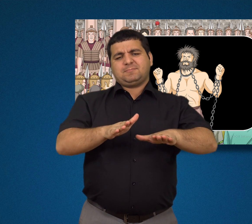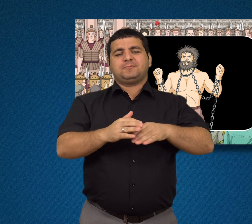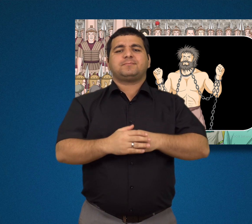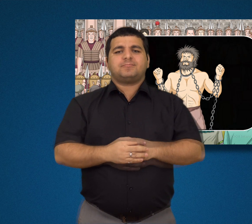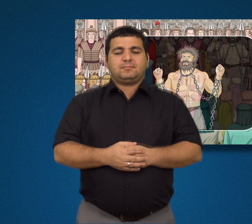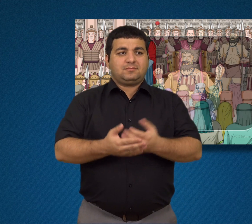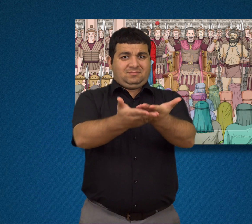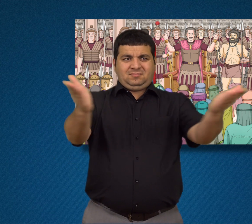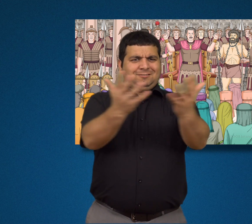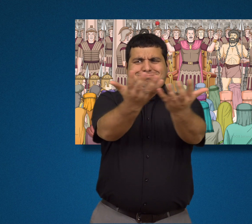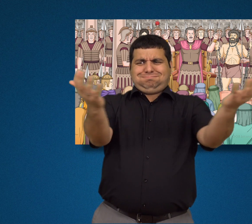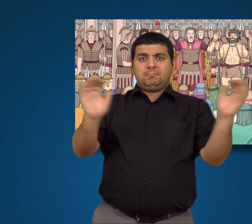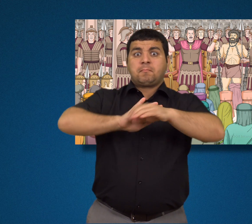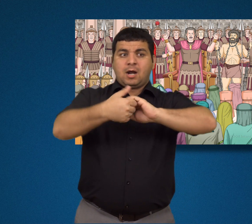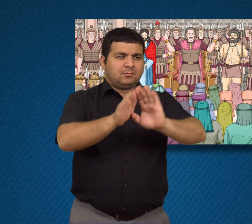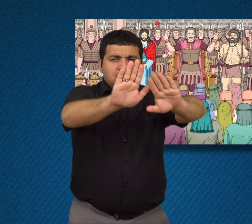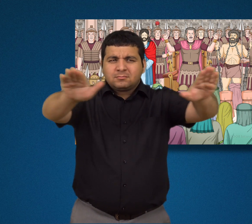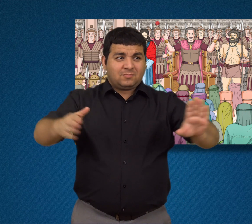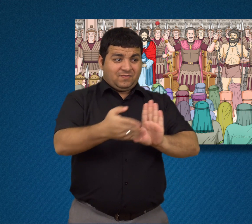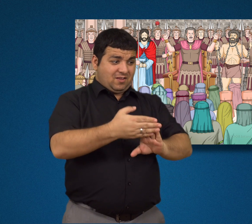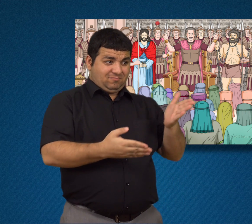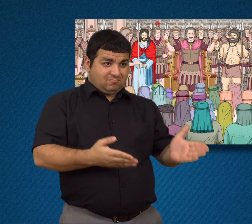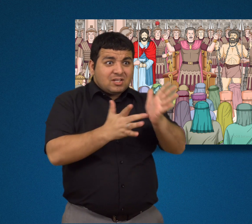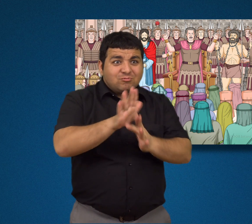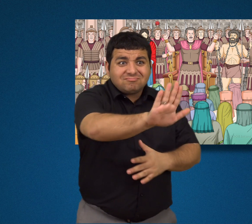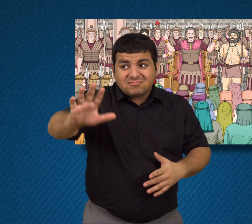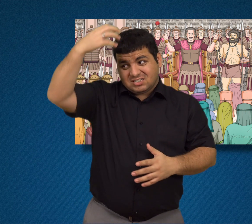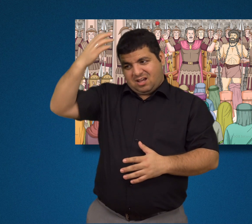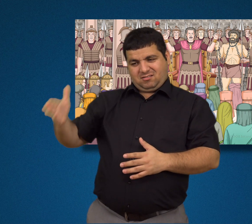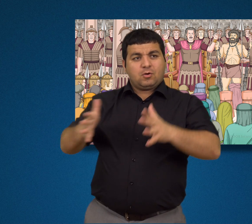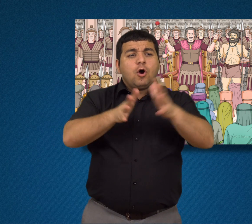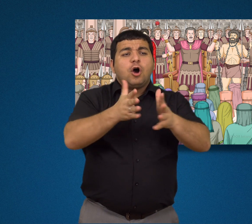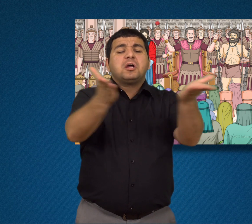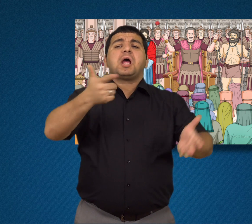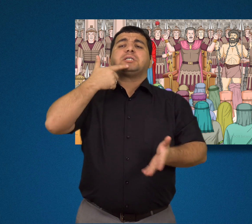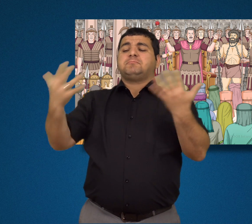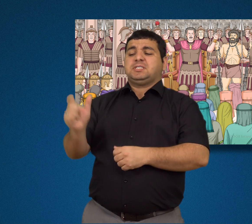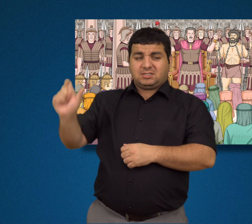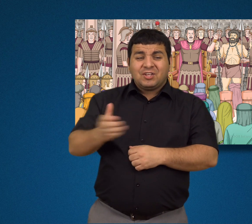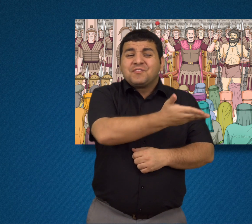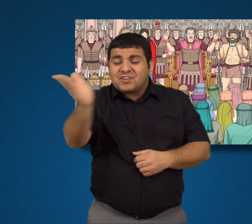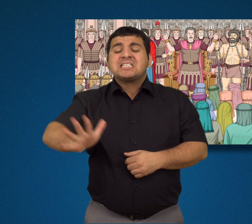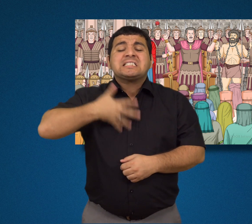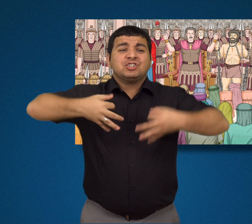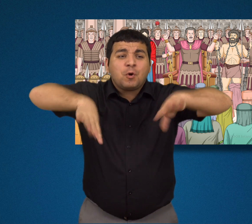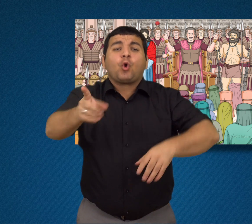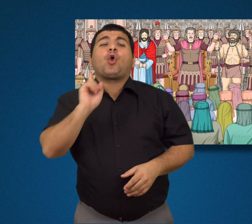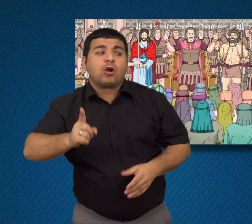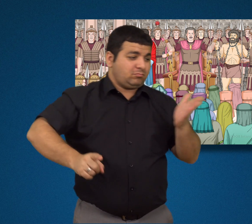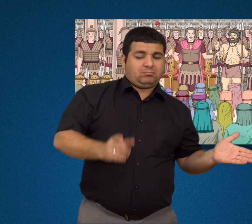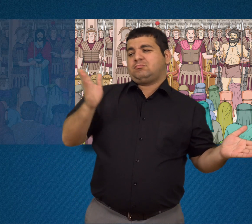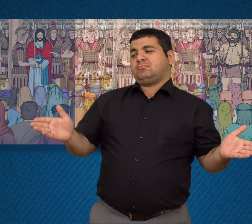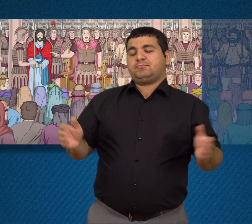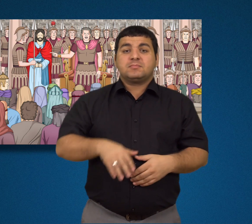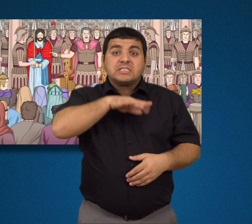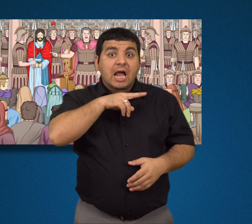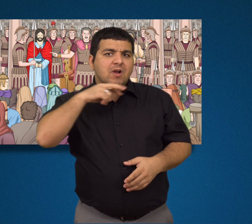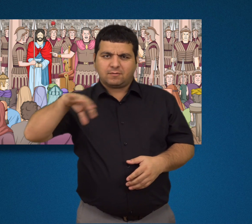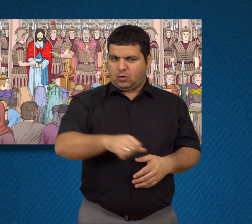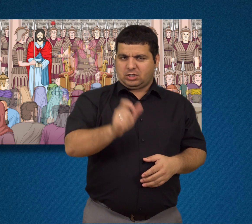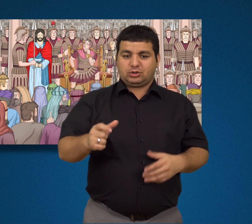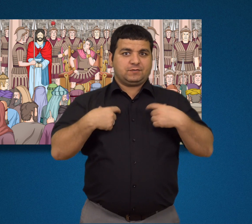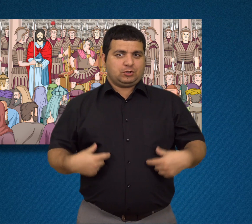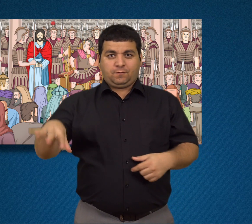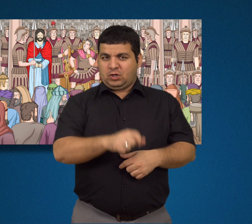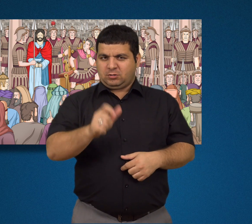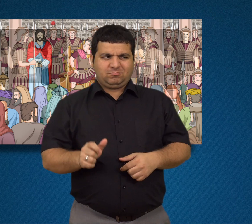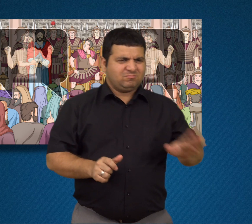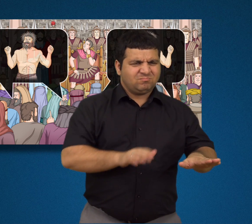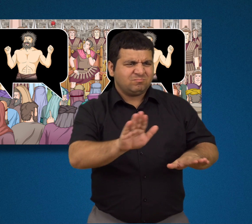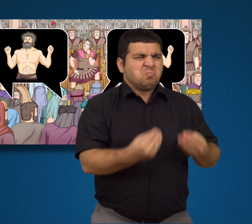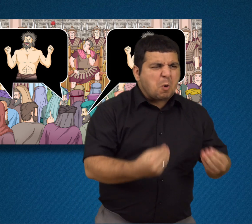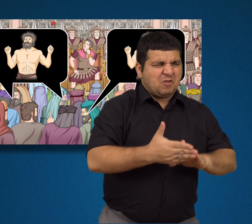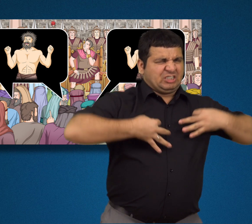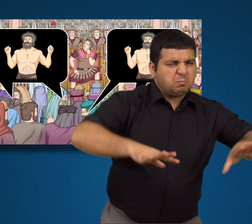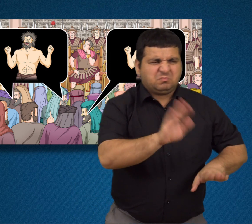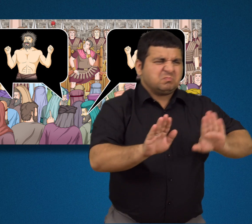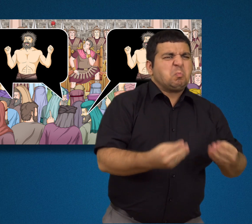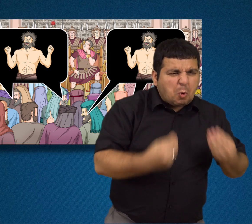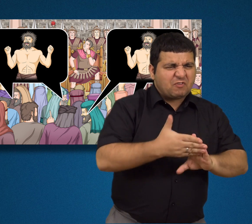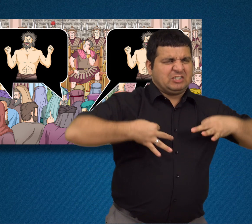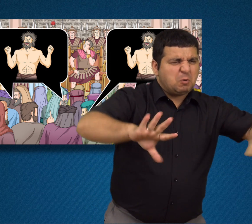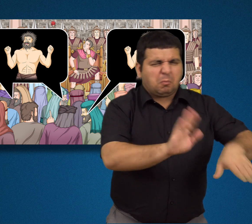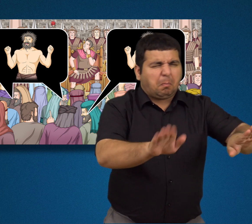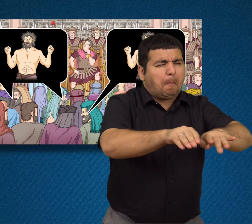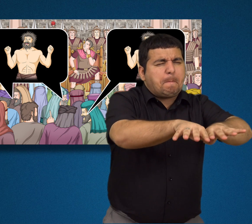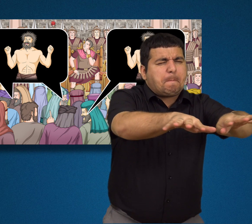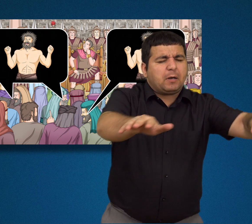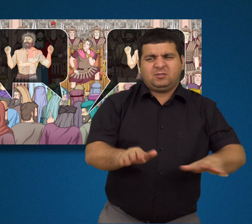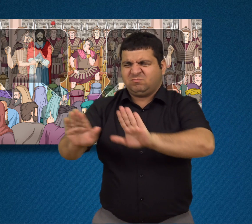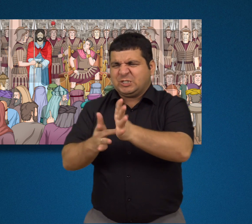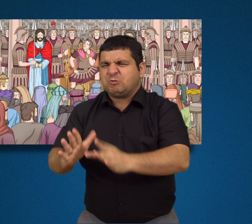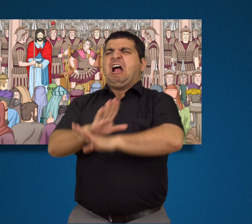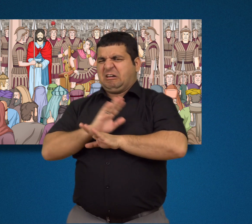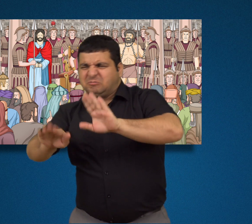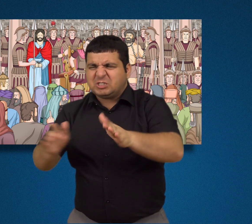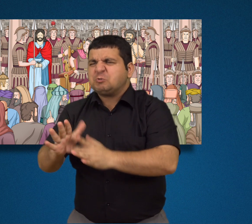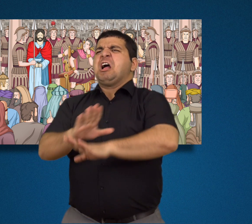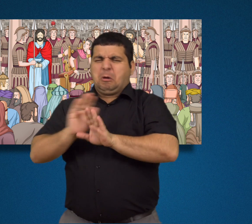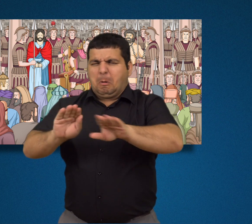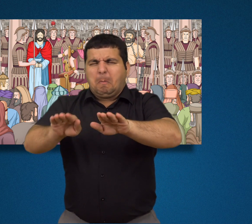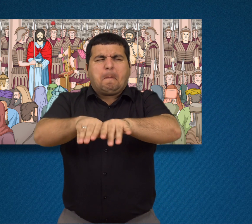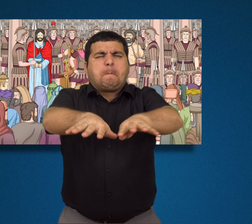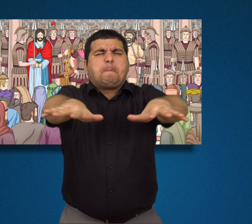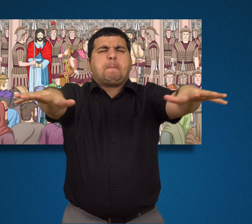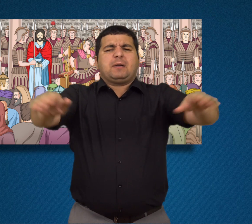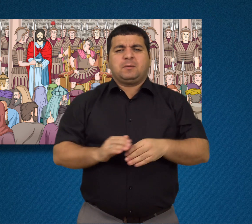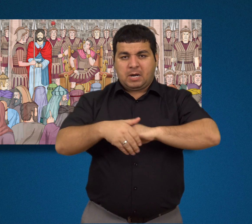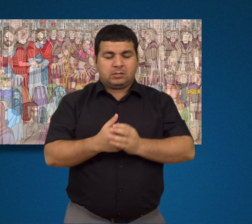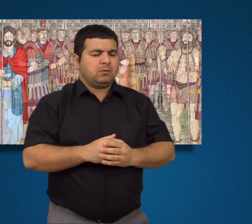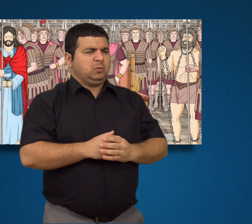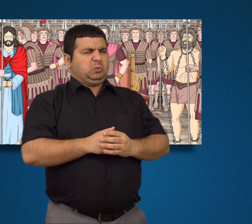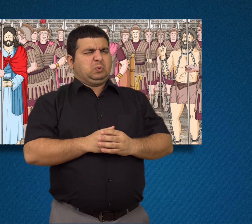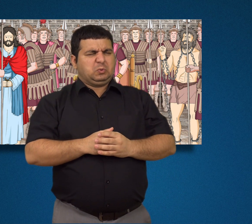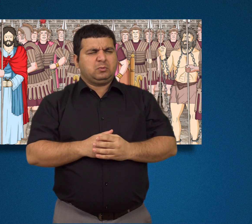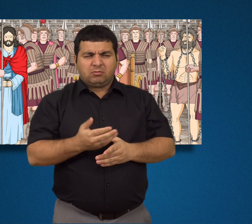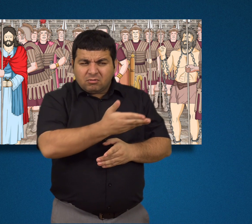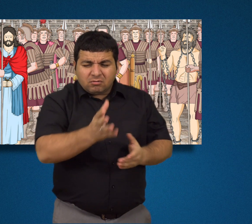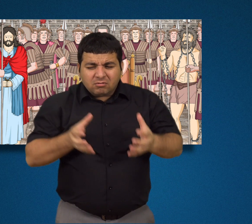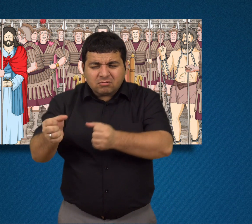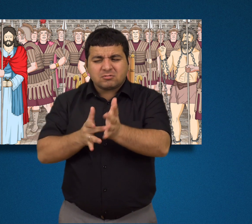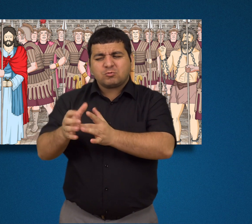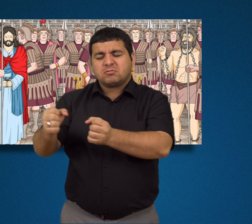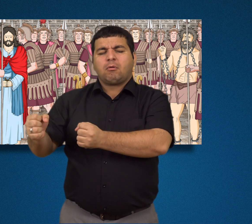So when the crowd had assembled, Pilate asked them, “Which one do you want me to release to you: Barabbas, or Jesus who is called Christ?”